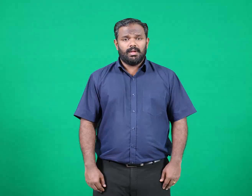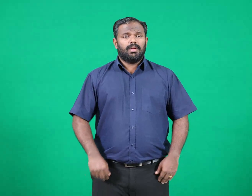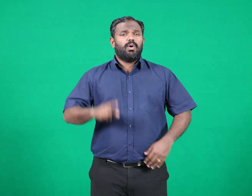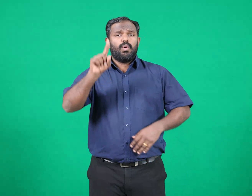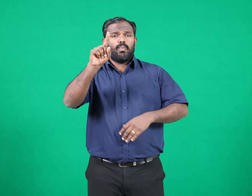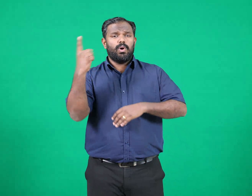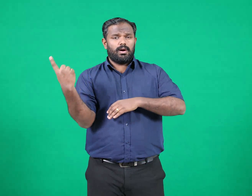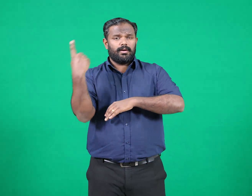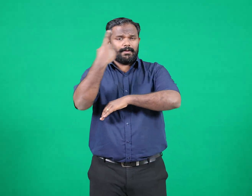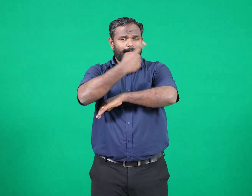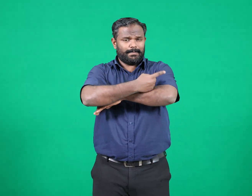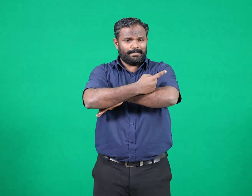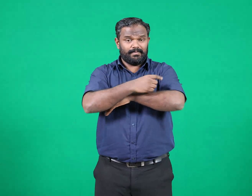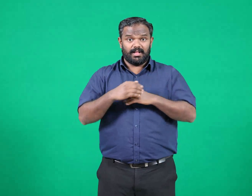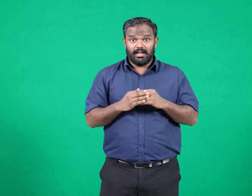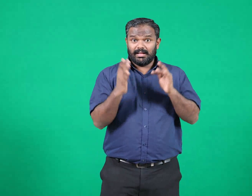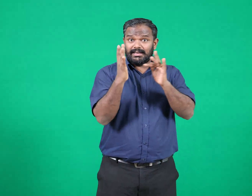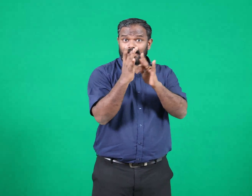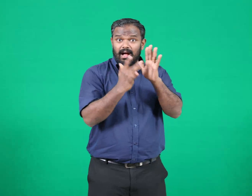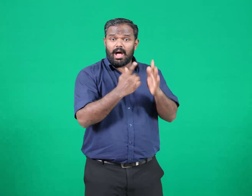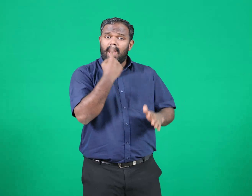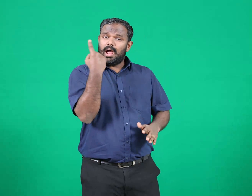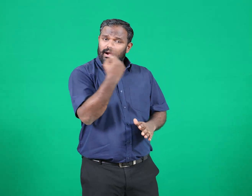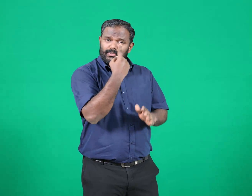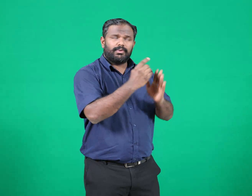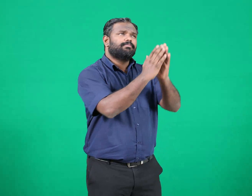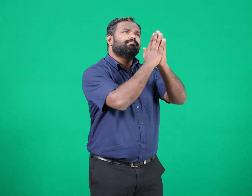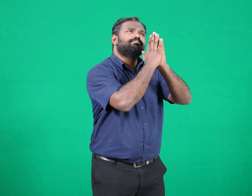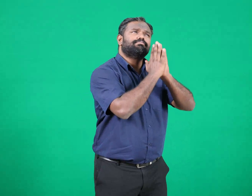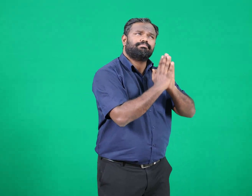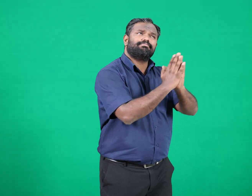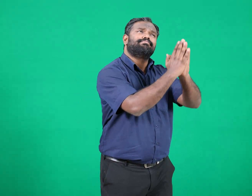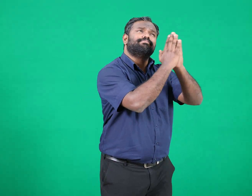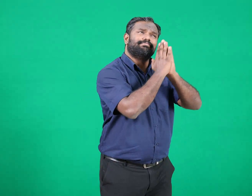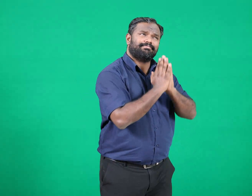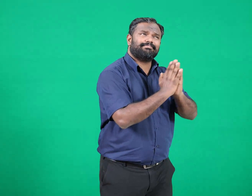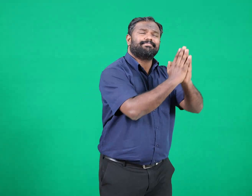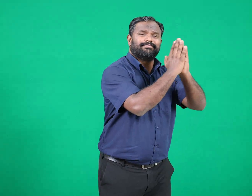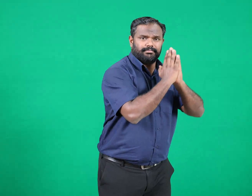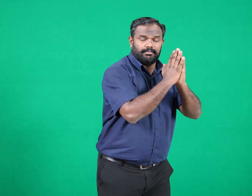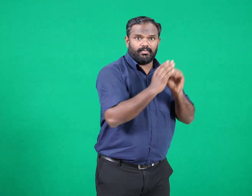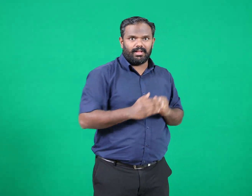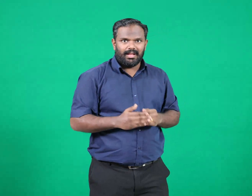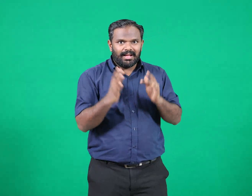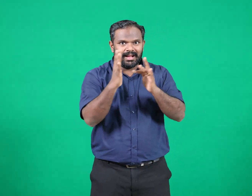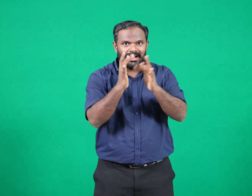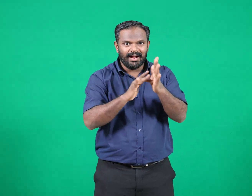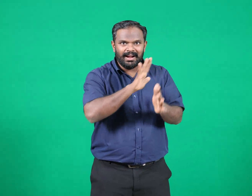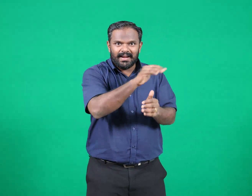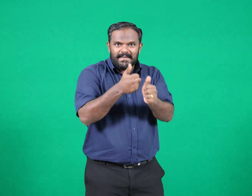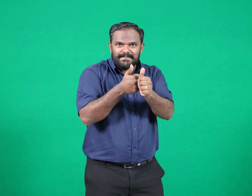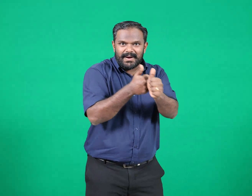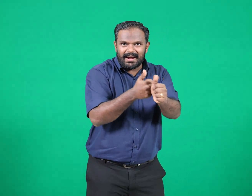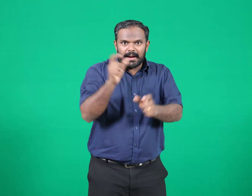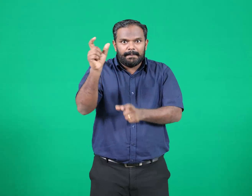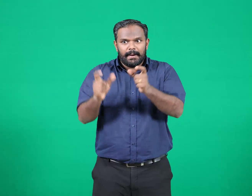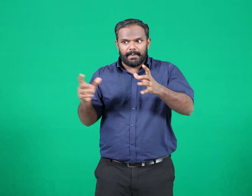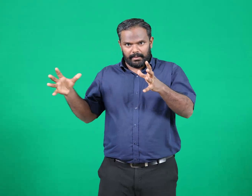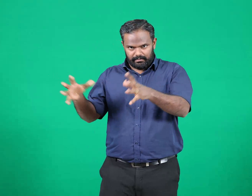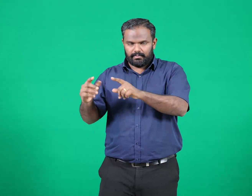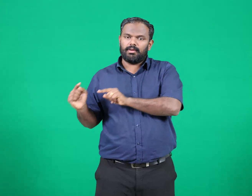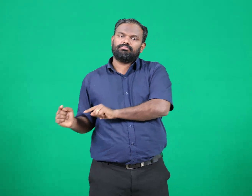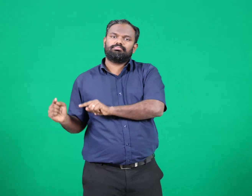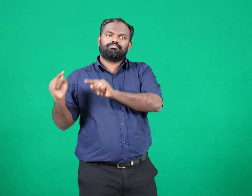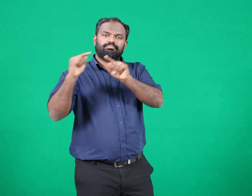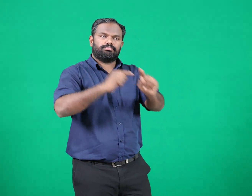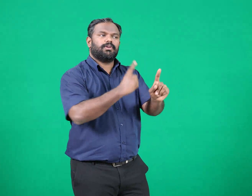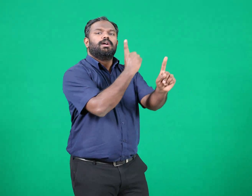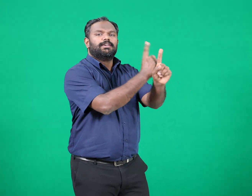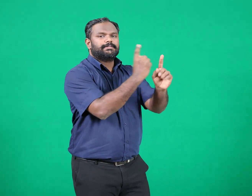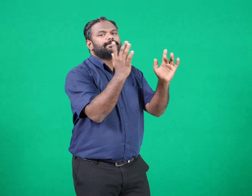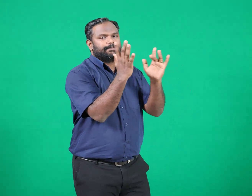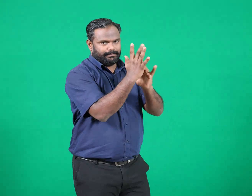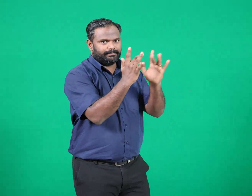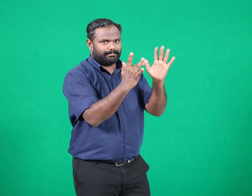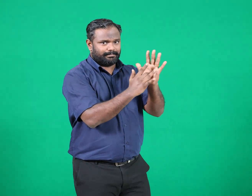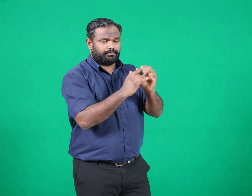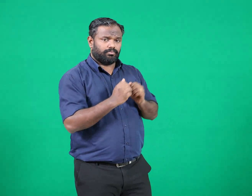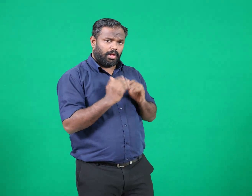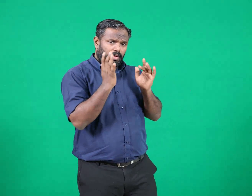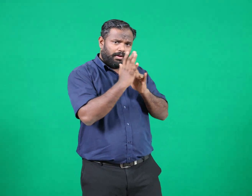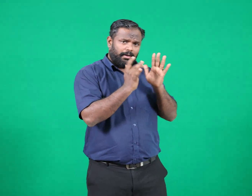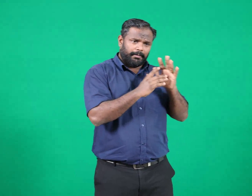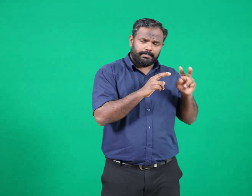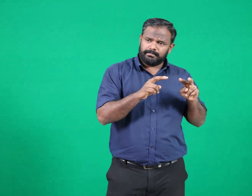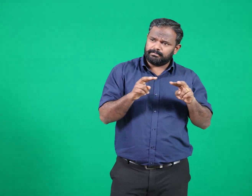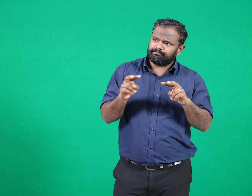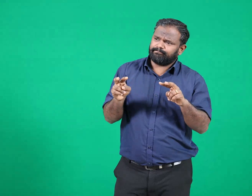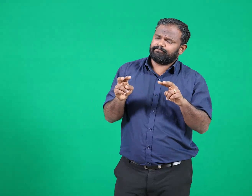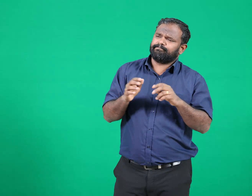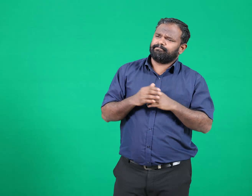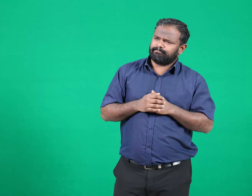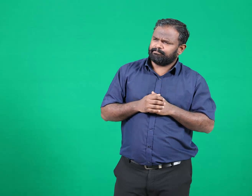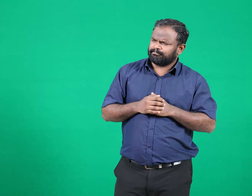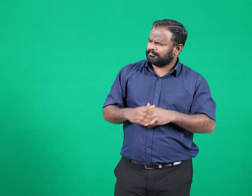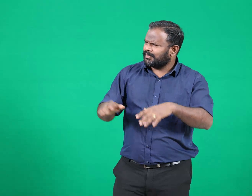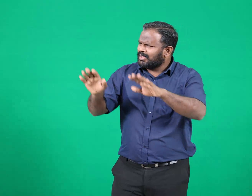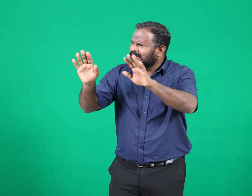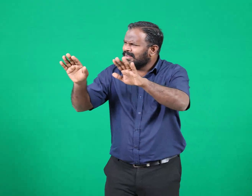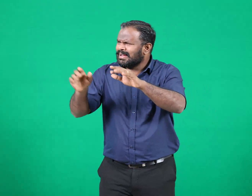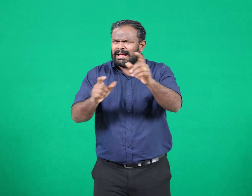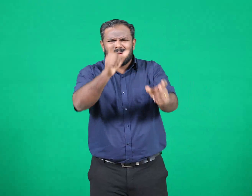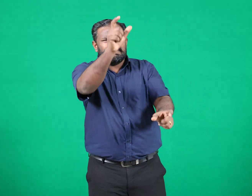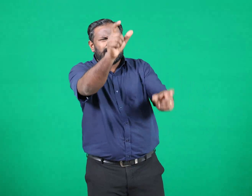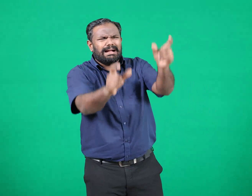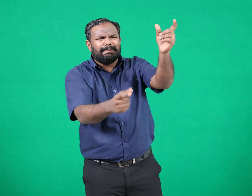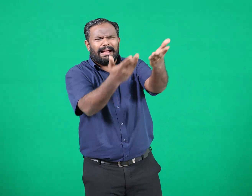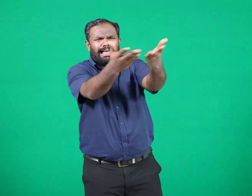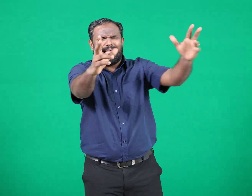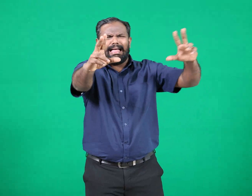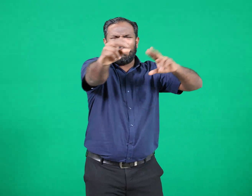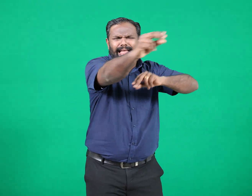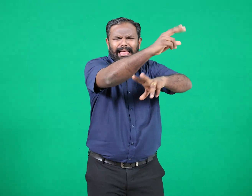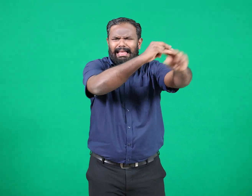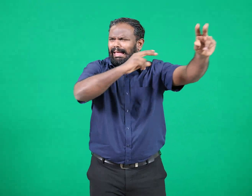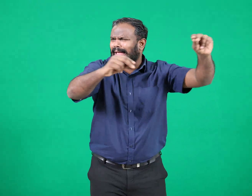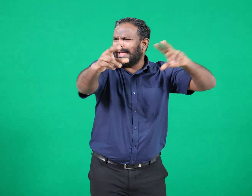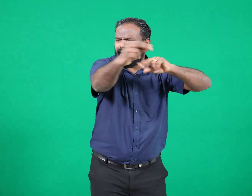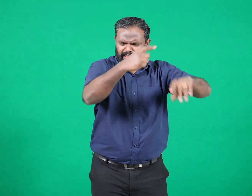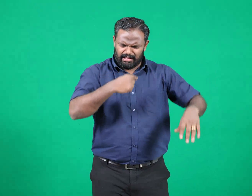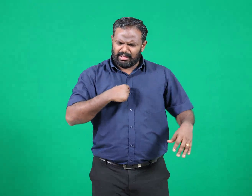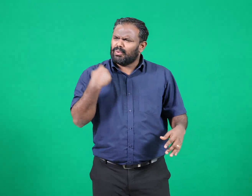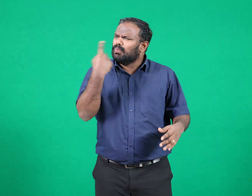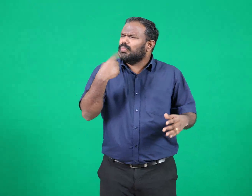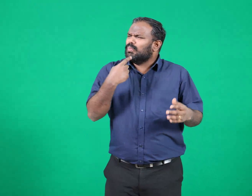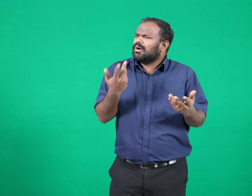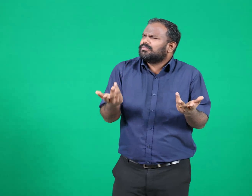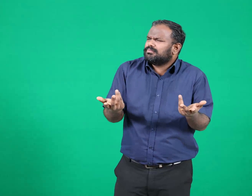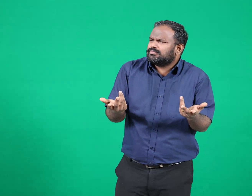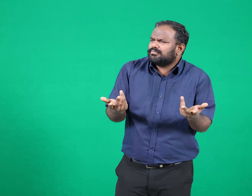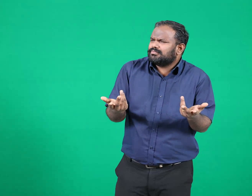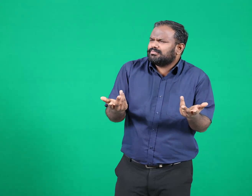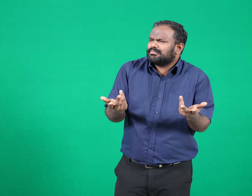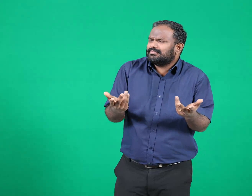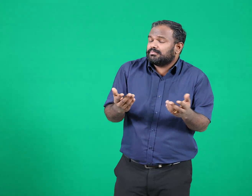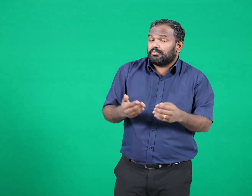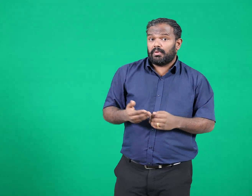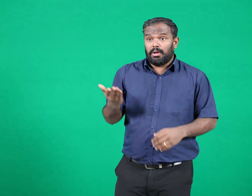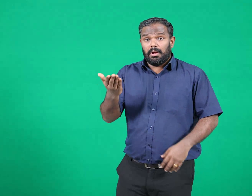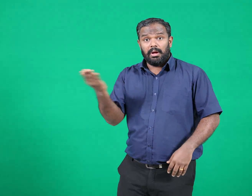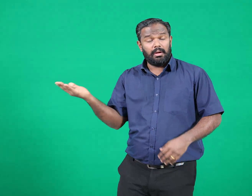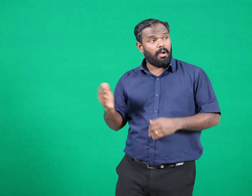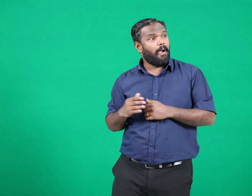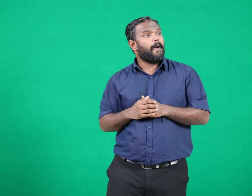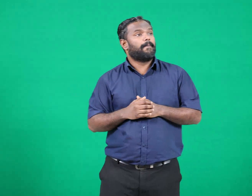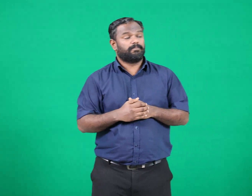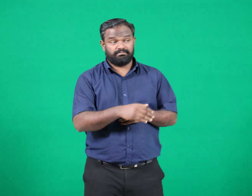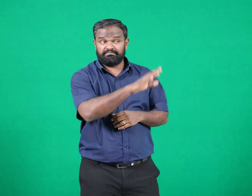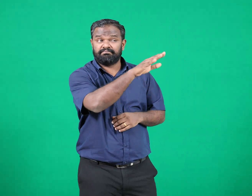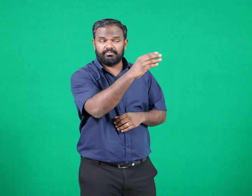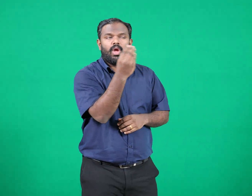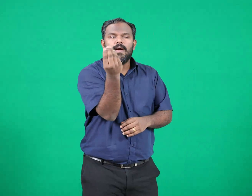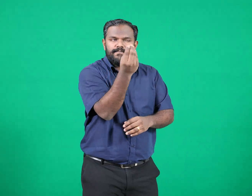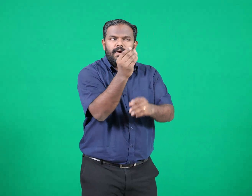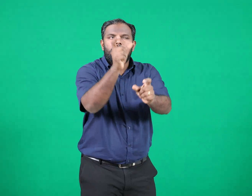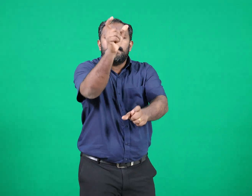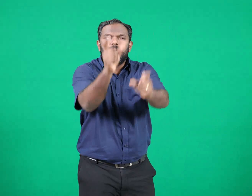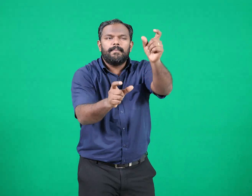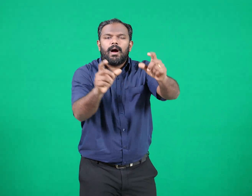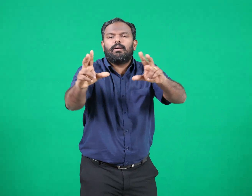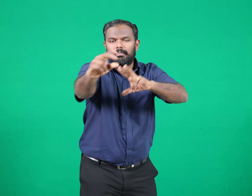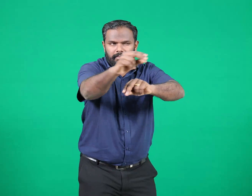One day as Jesus was praying in private and the disciples were with Him, He questioned them: "Who do the crowds say I am?"